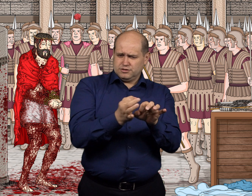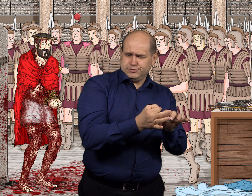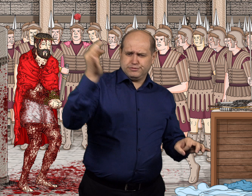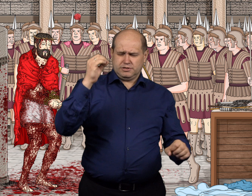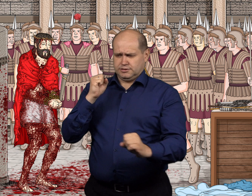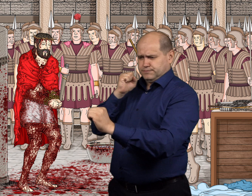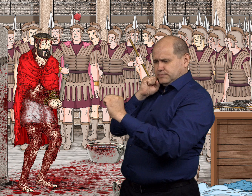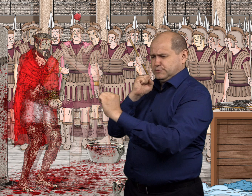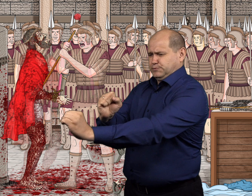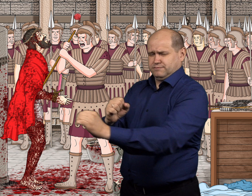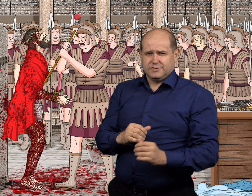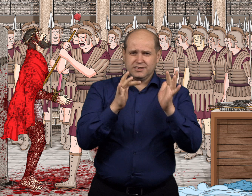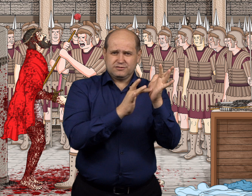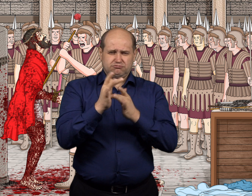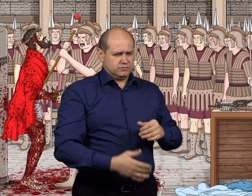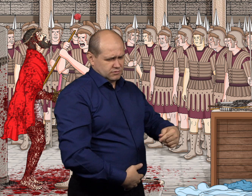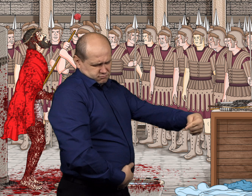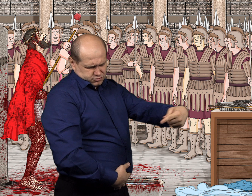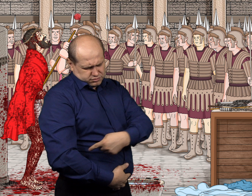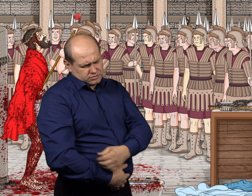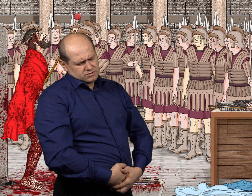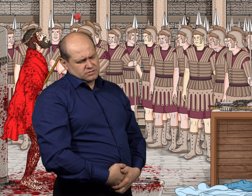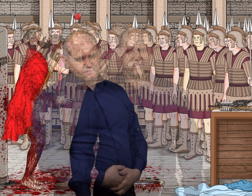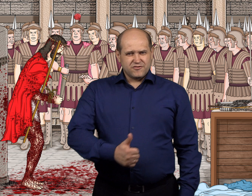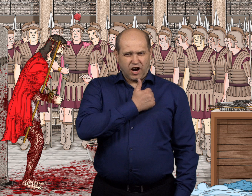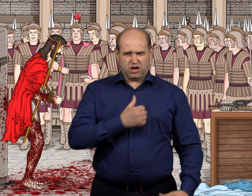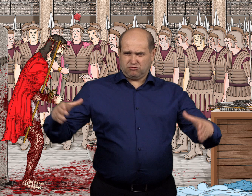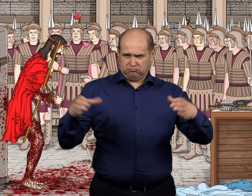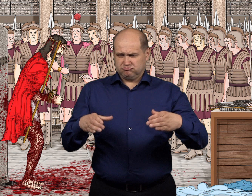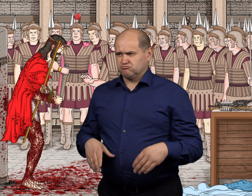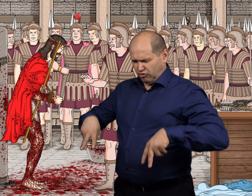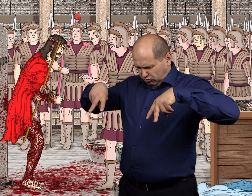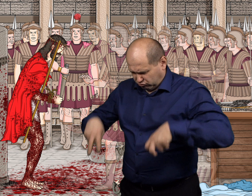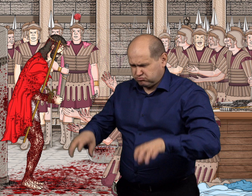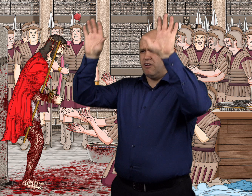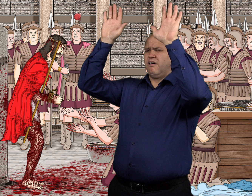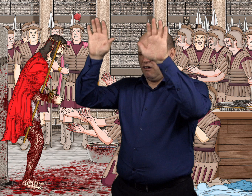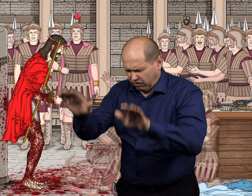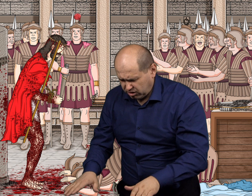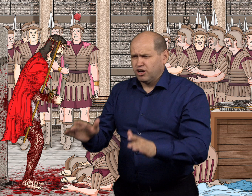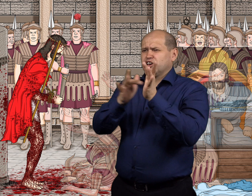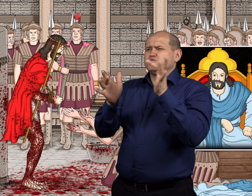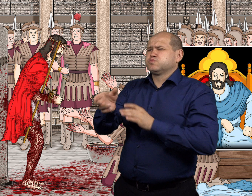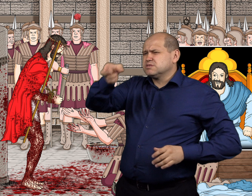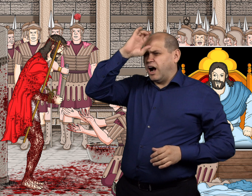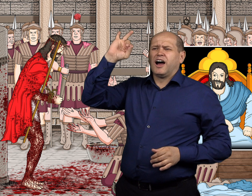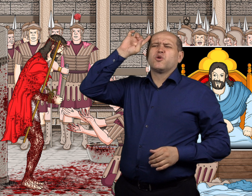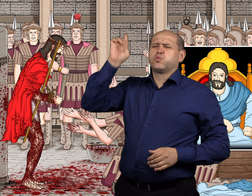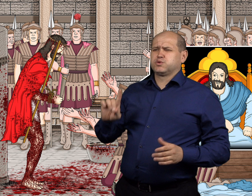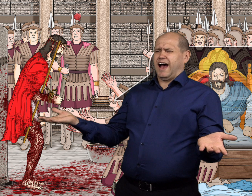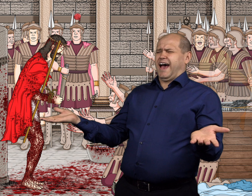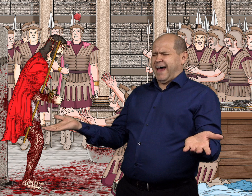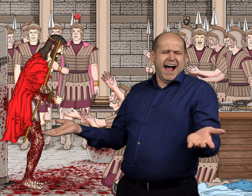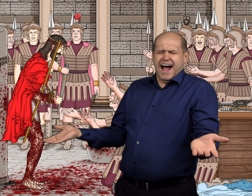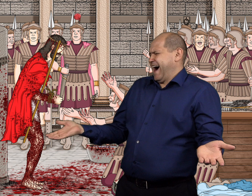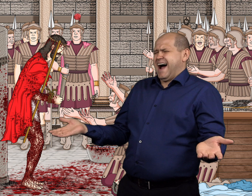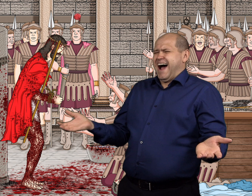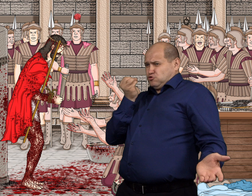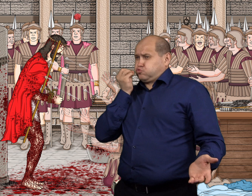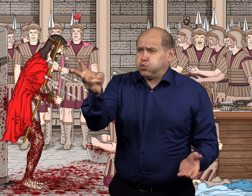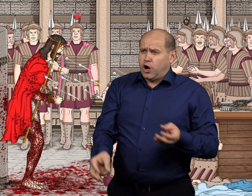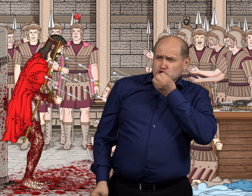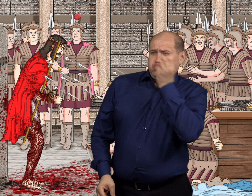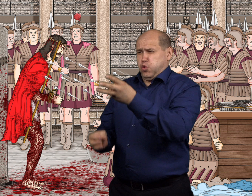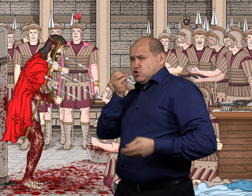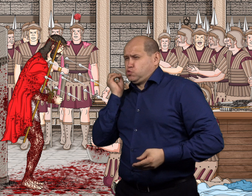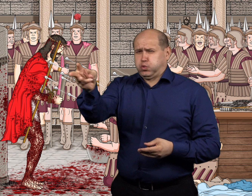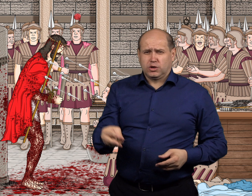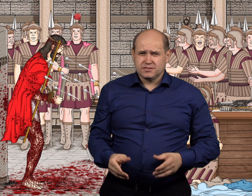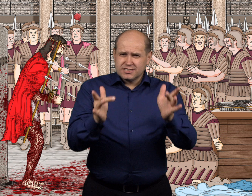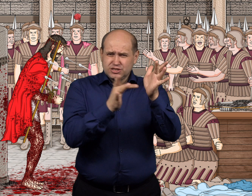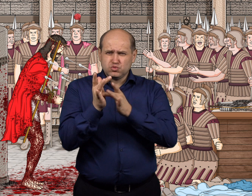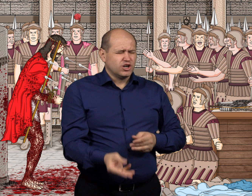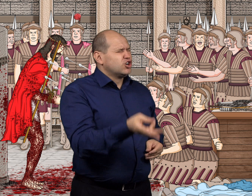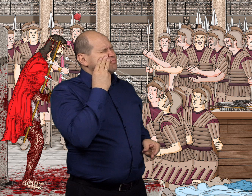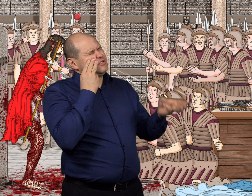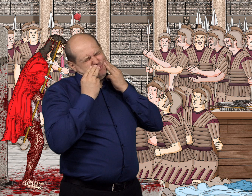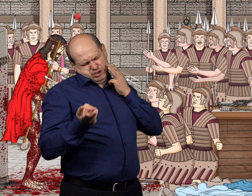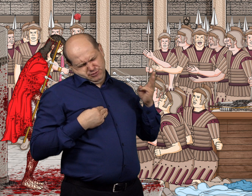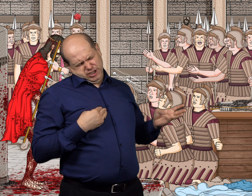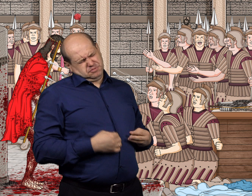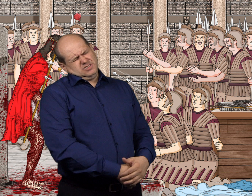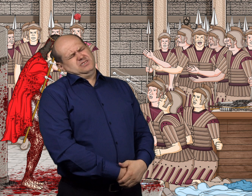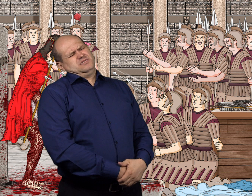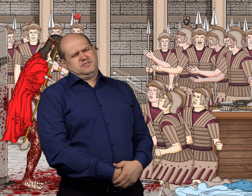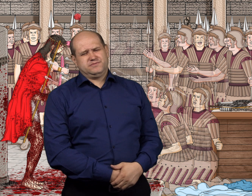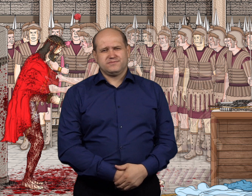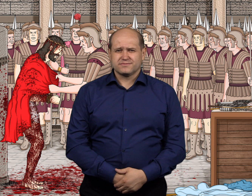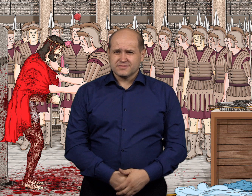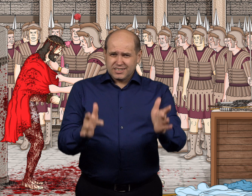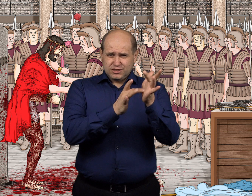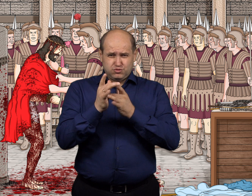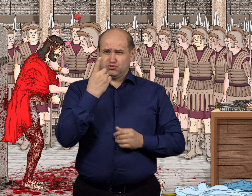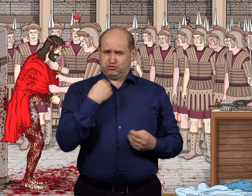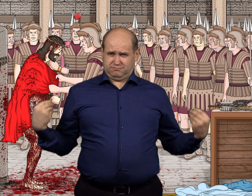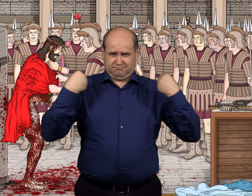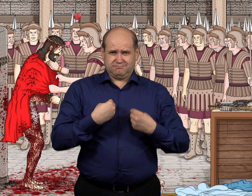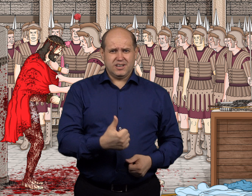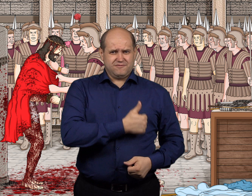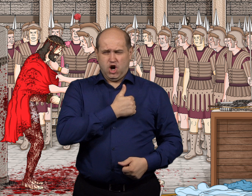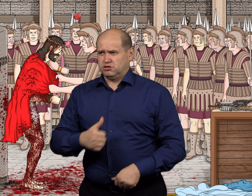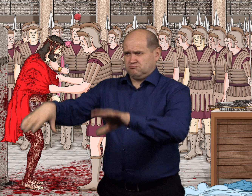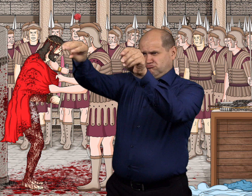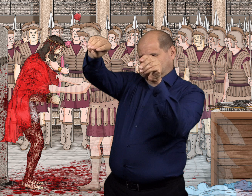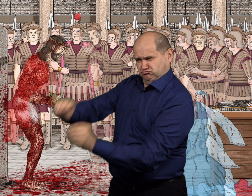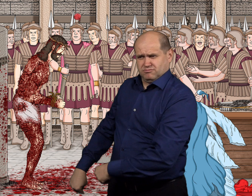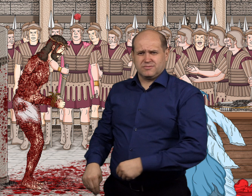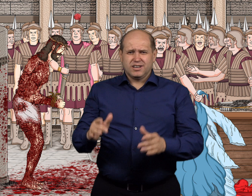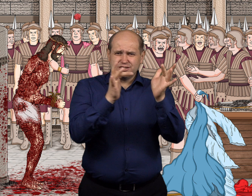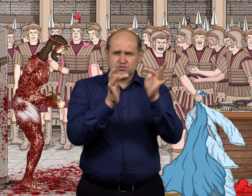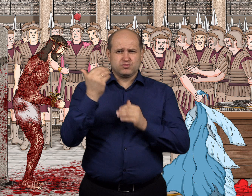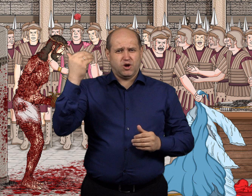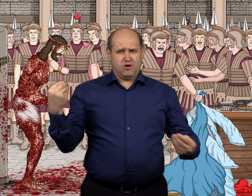They put a staff in His right hand and knelt down before Him to mock Him, saying, “Hail, King of the Jews!” Then they spit on Him and took the staff and struck Him on the head repeatedly.